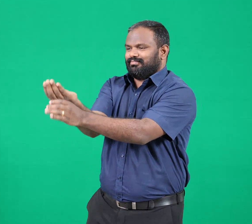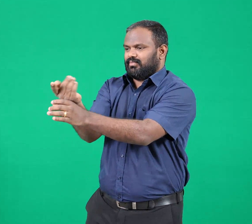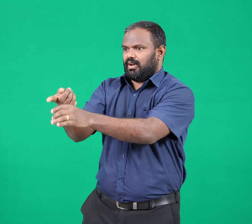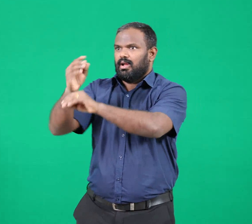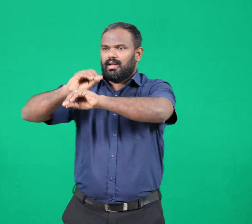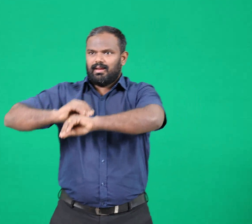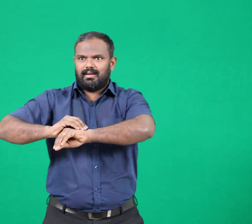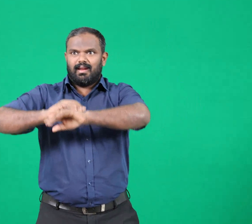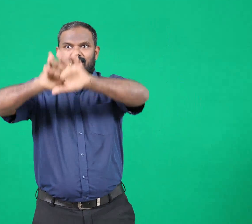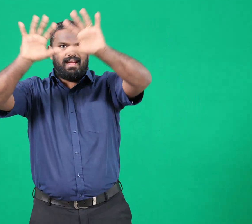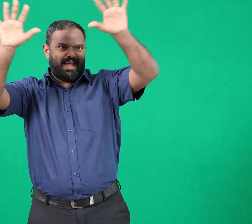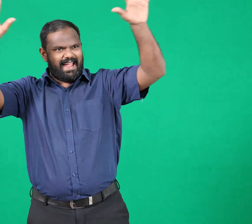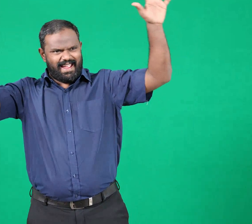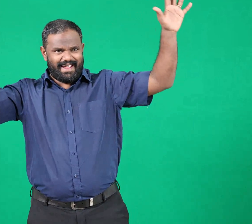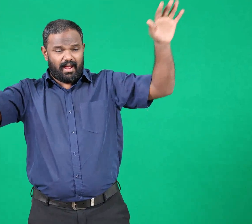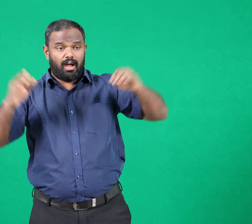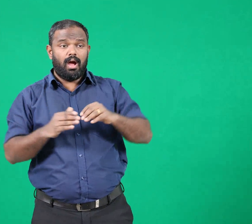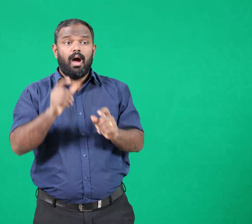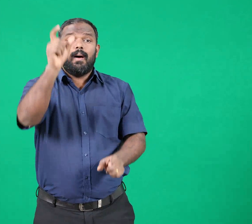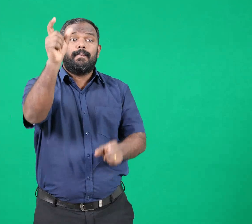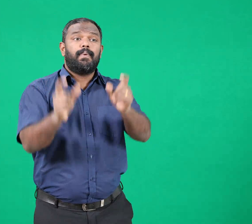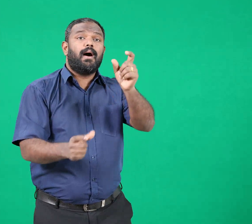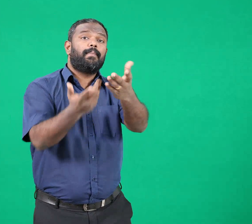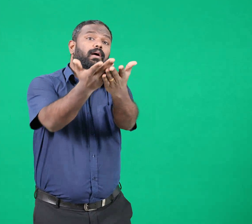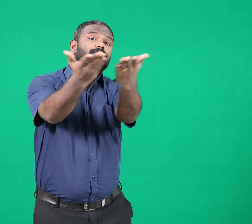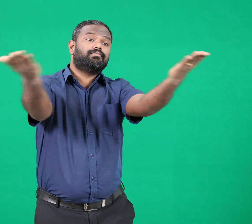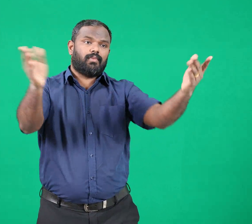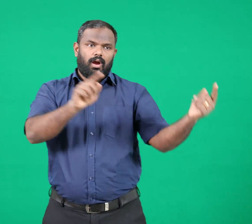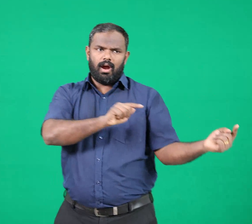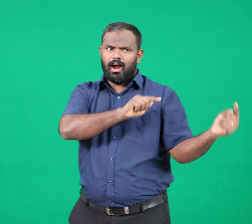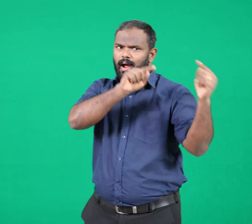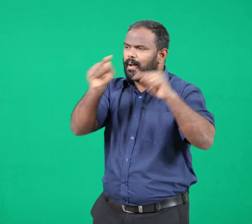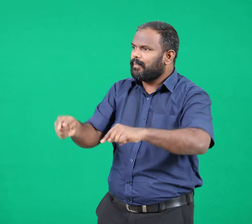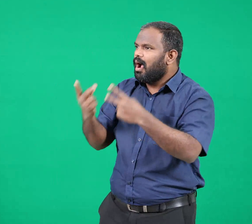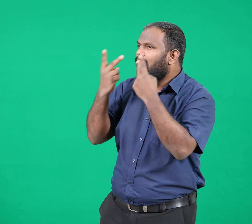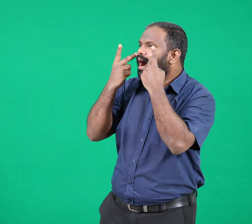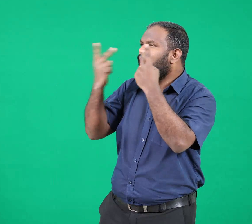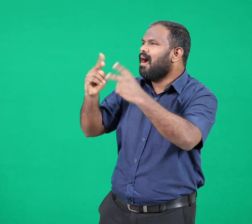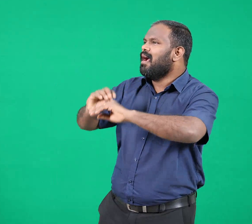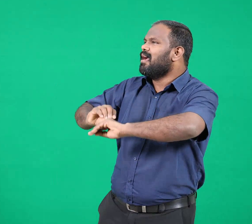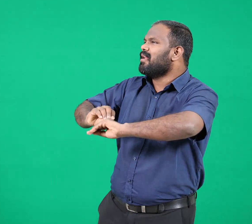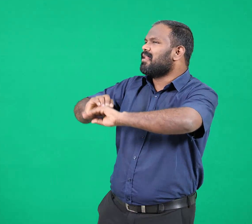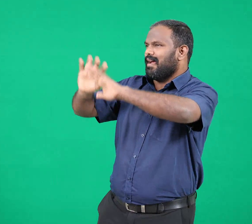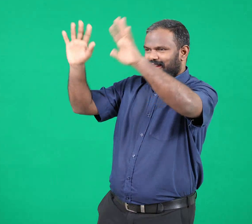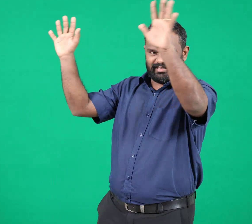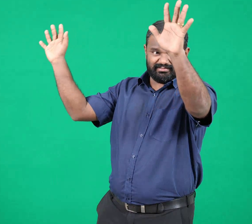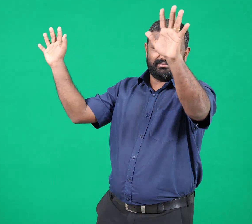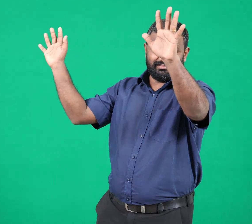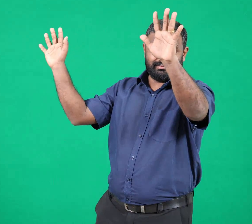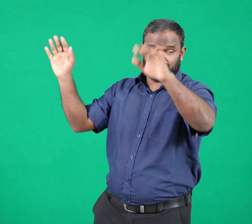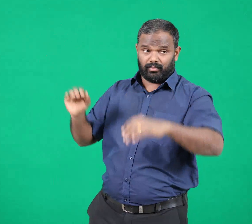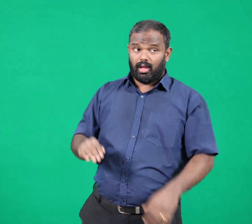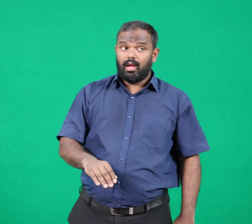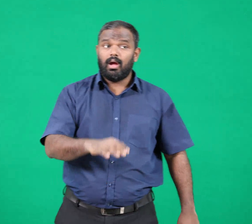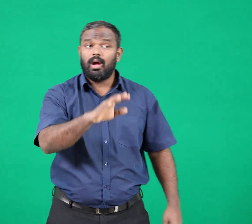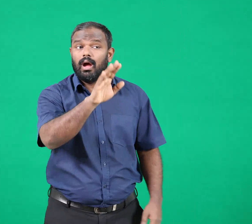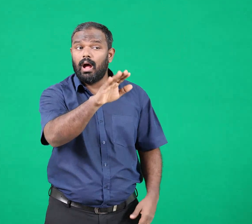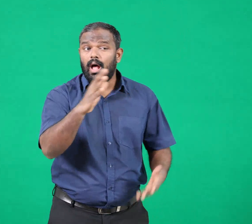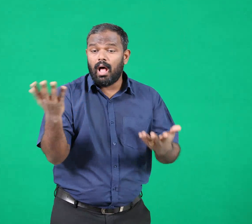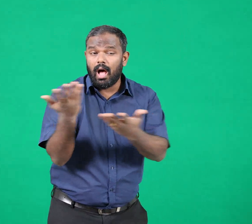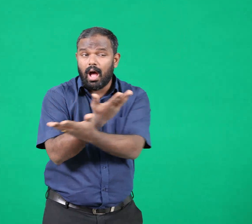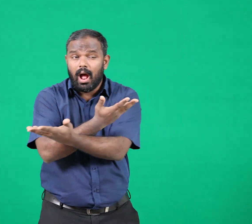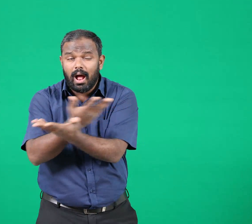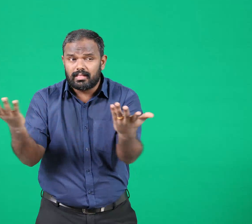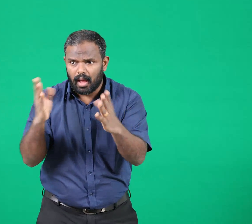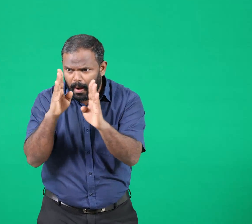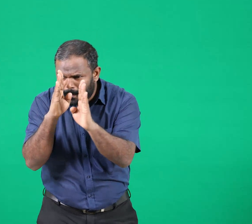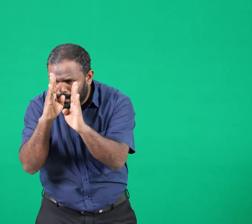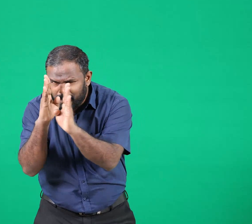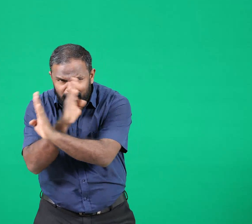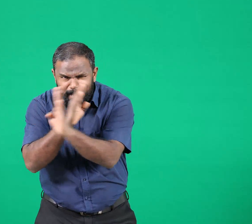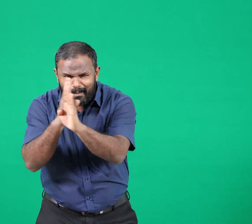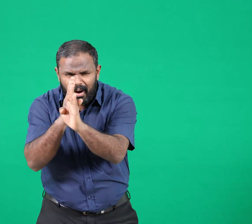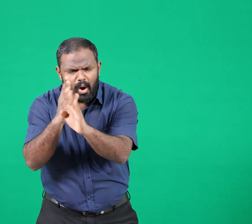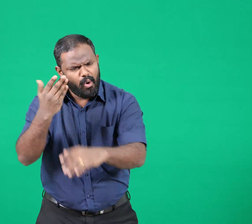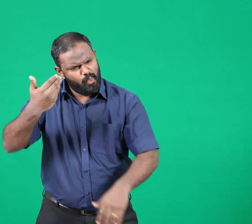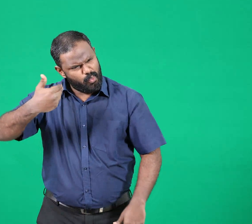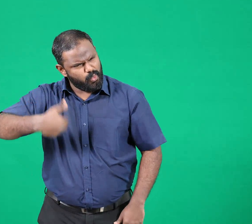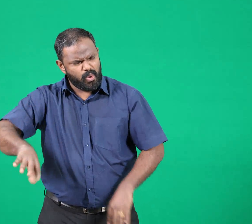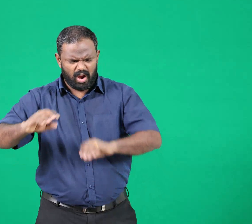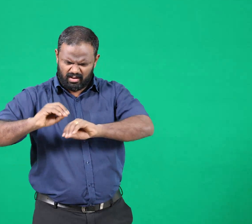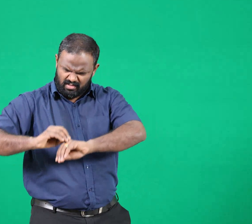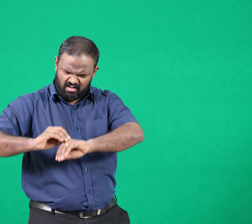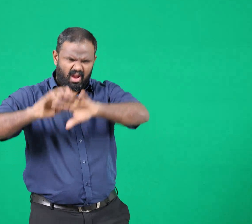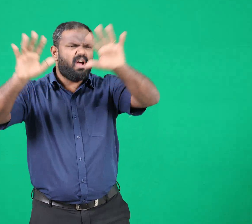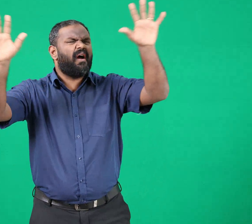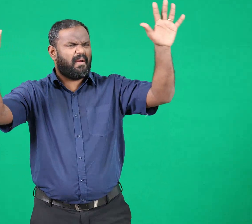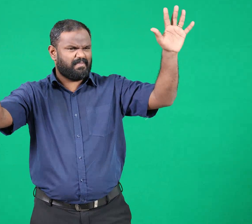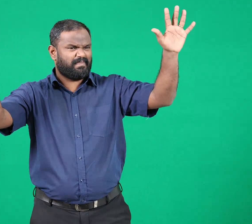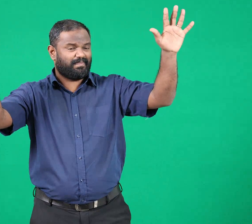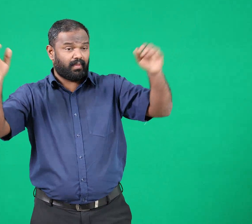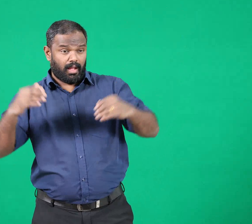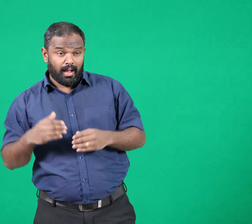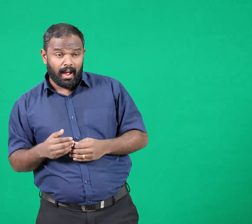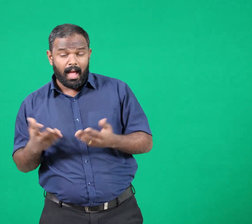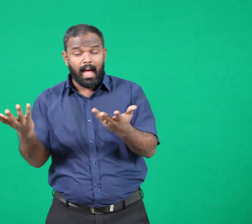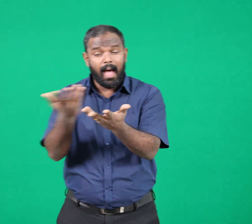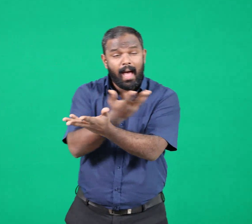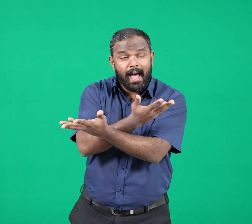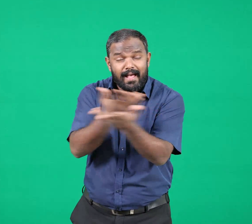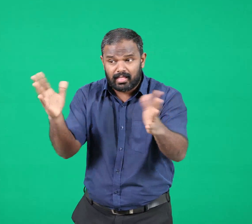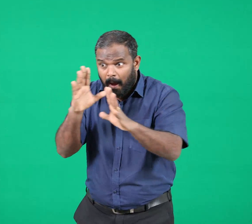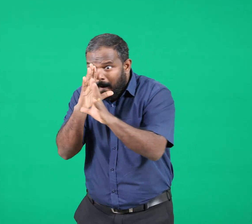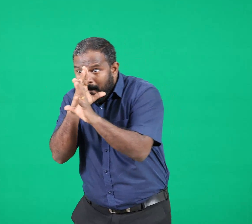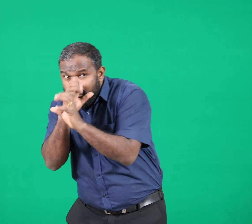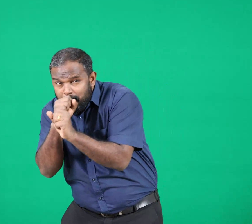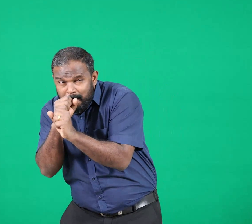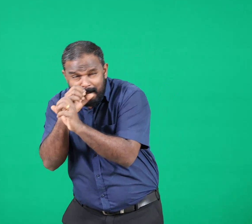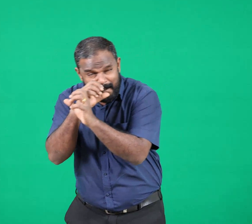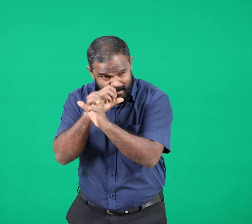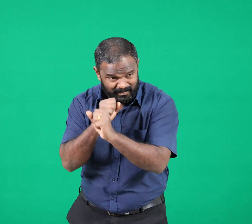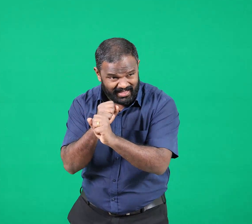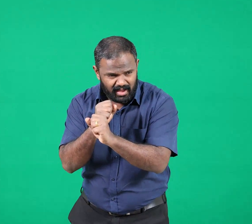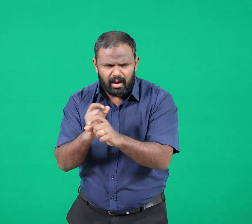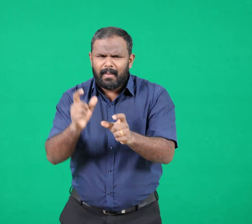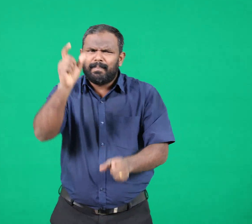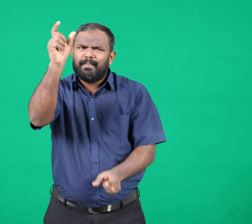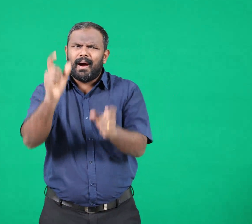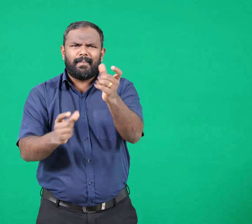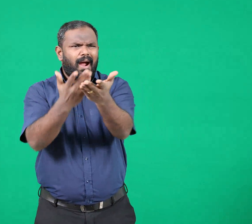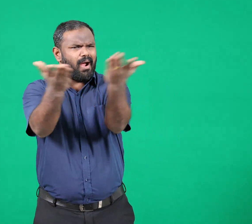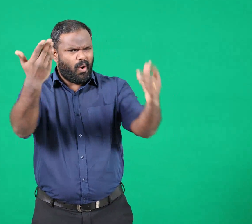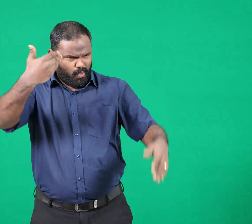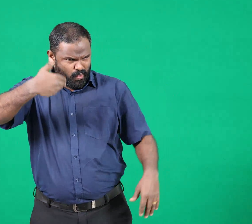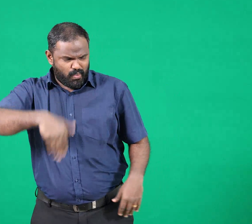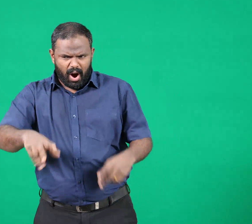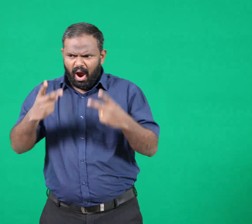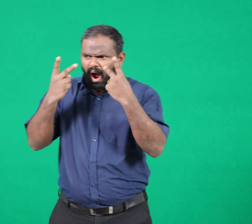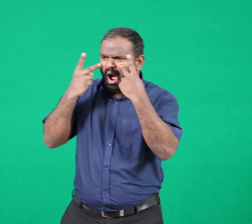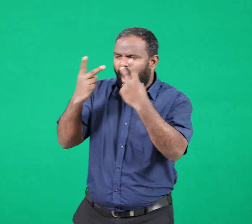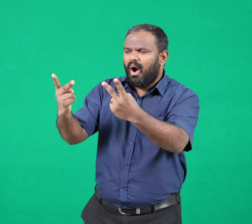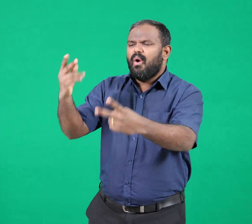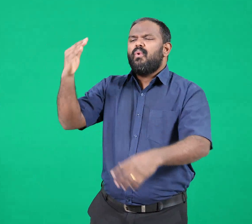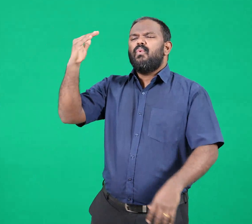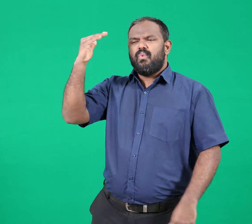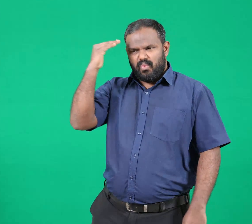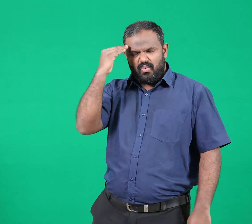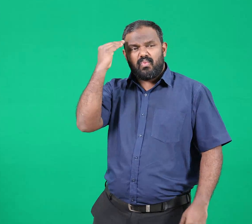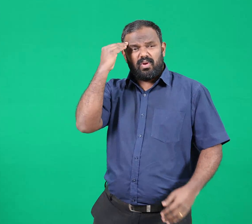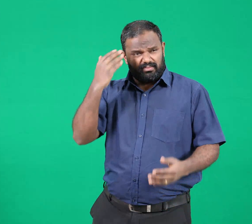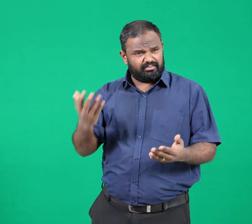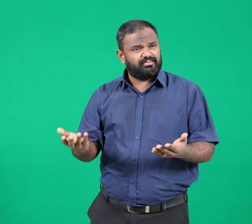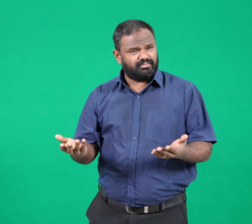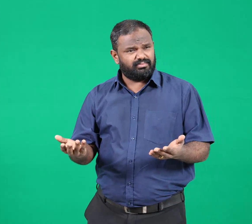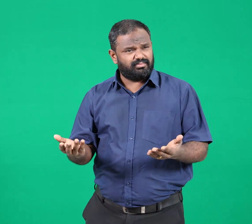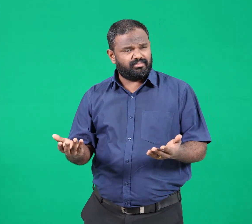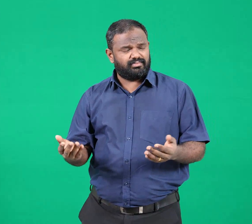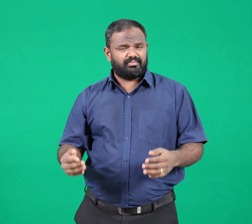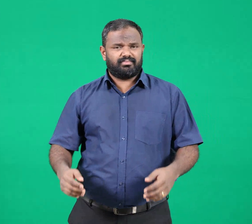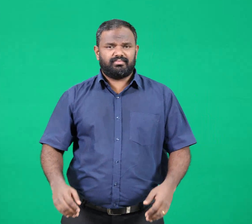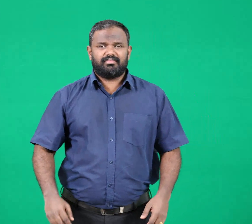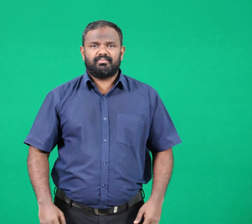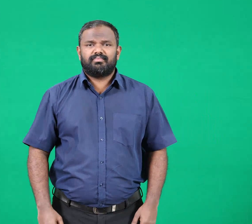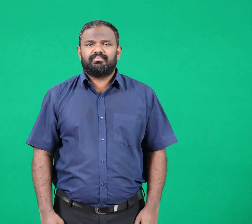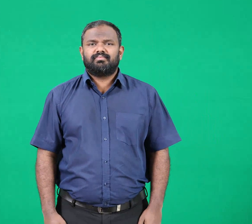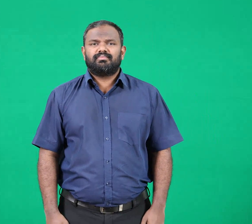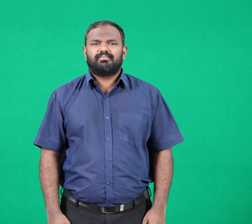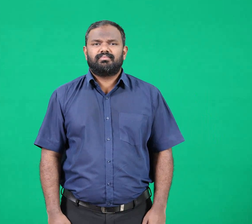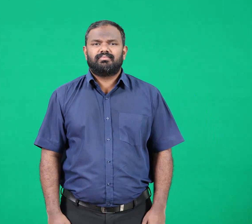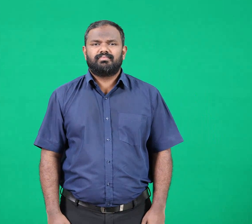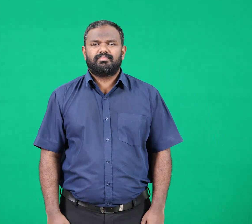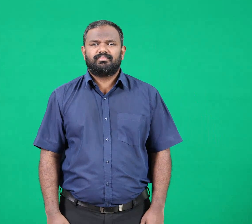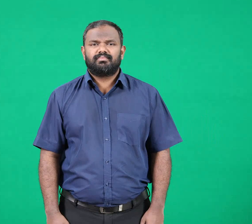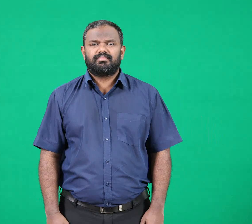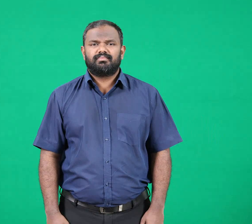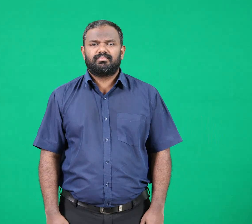For there is nothing hidden that will not be disclosed, and nothing concealed that will not be made known and brought to light.